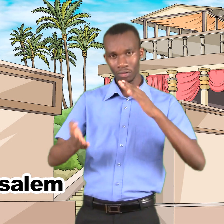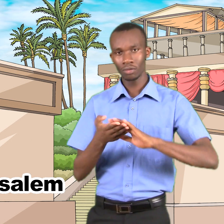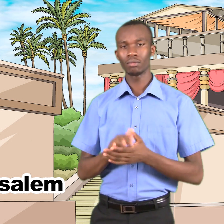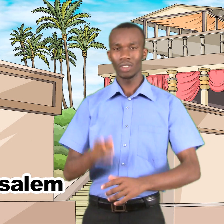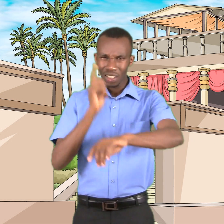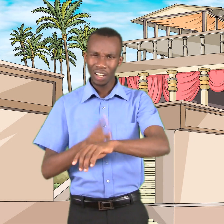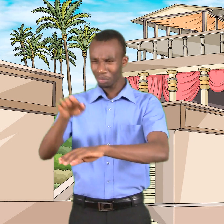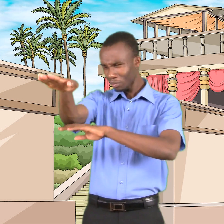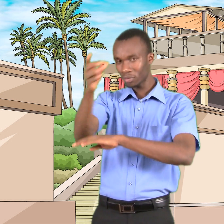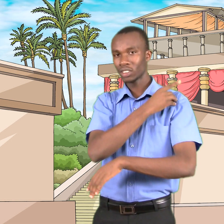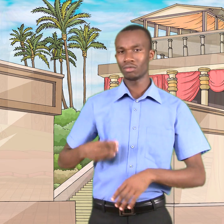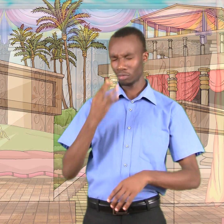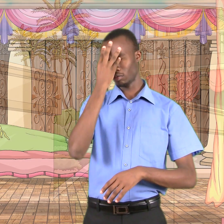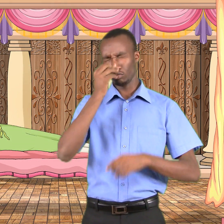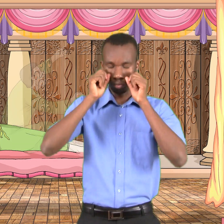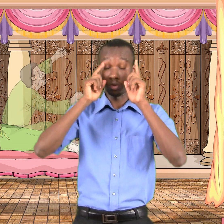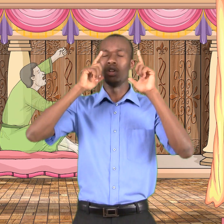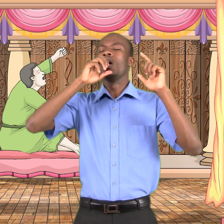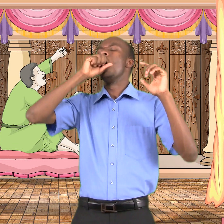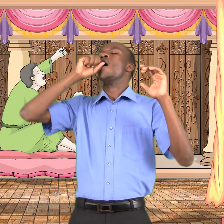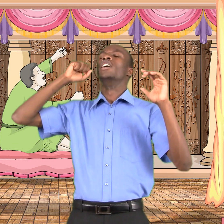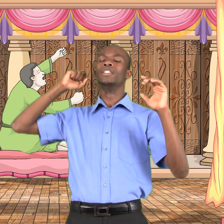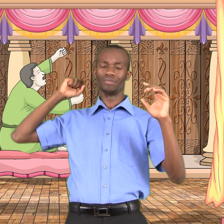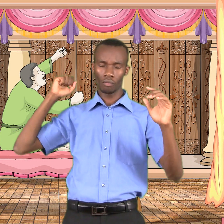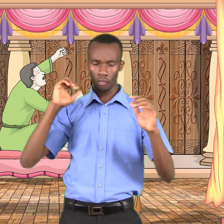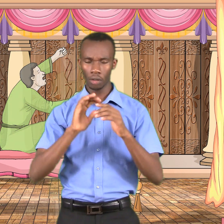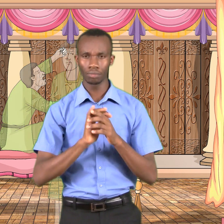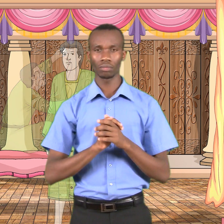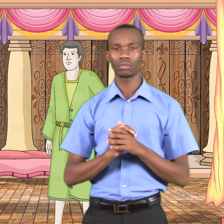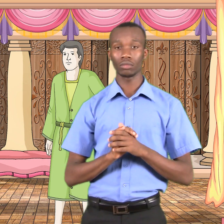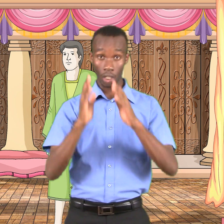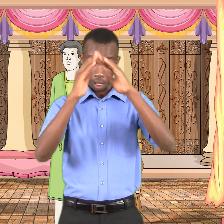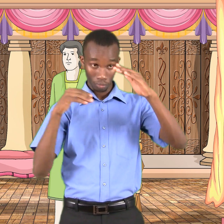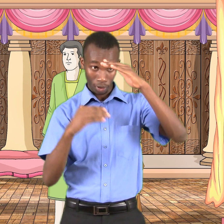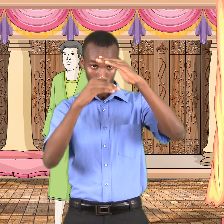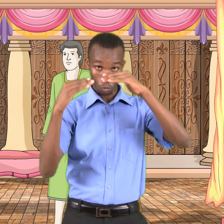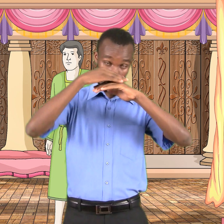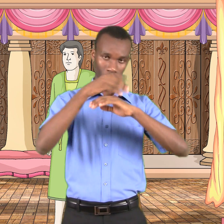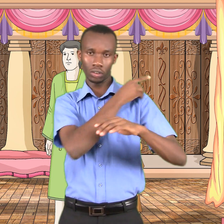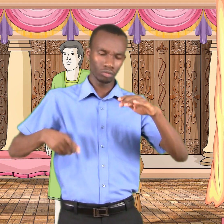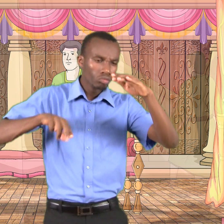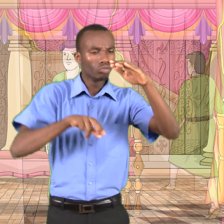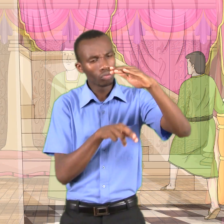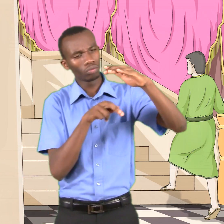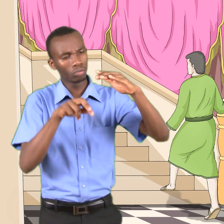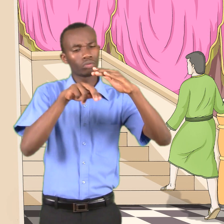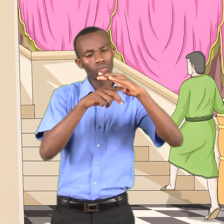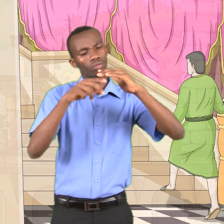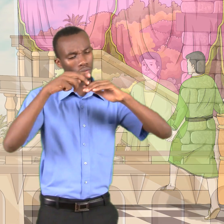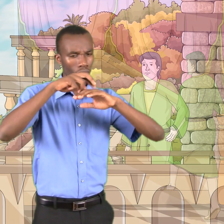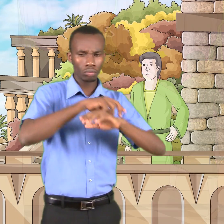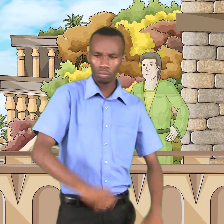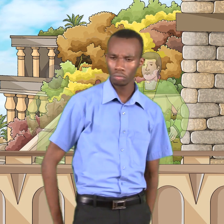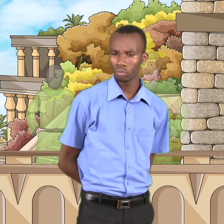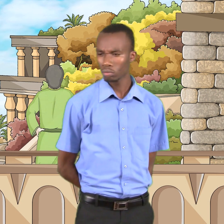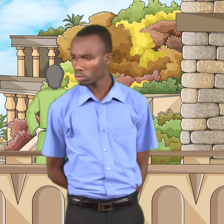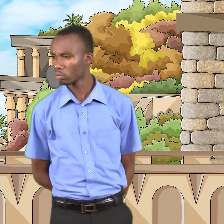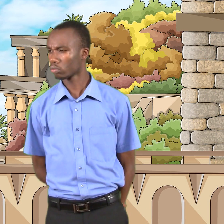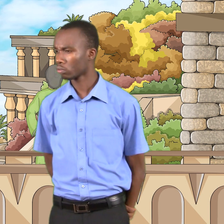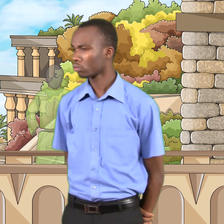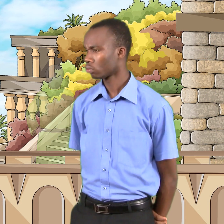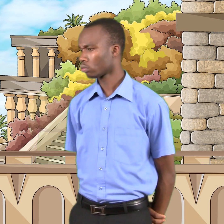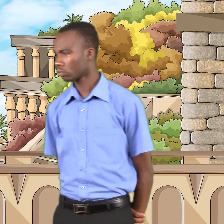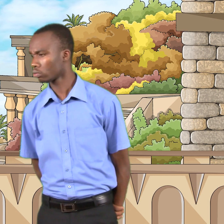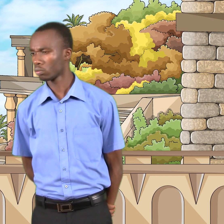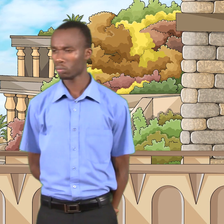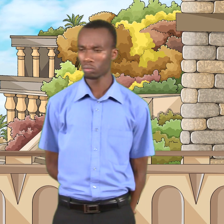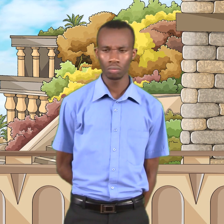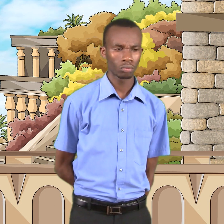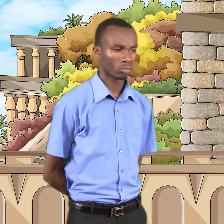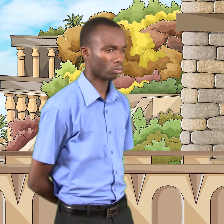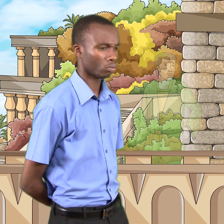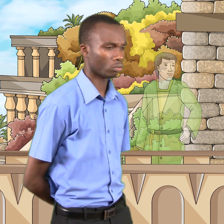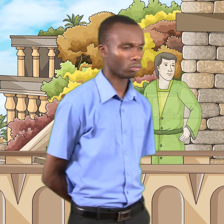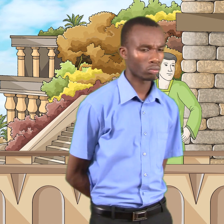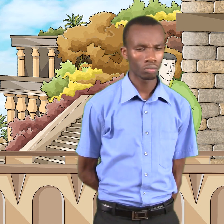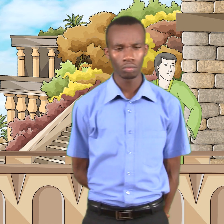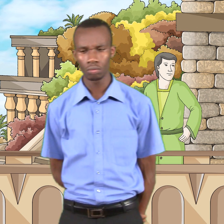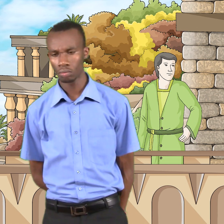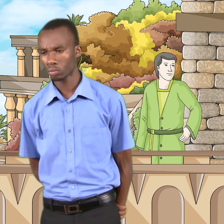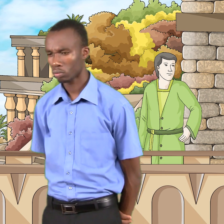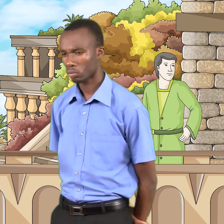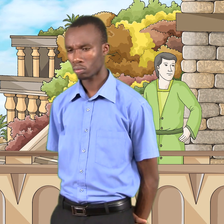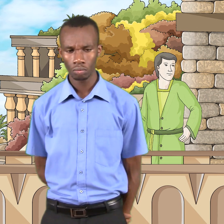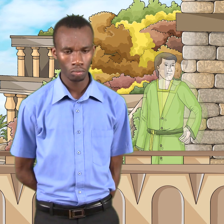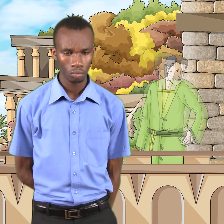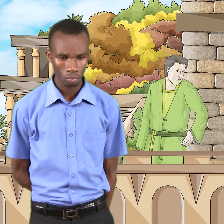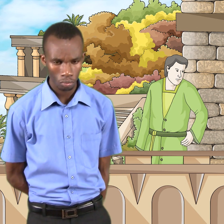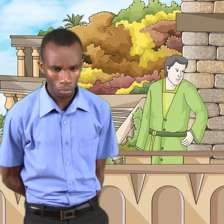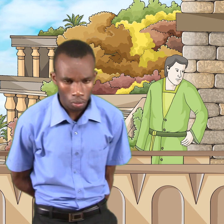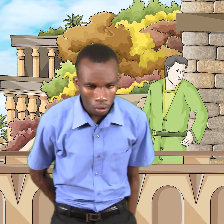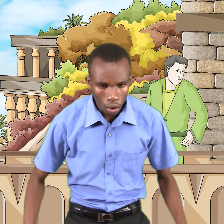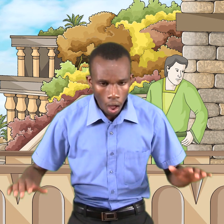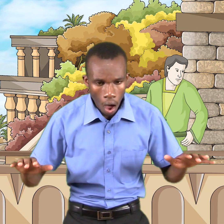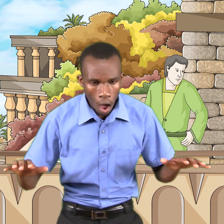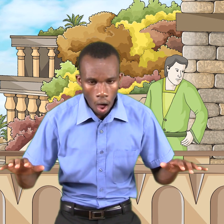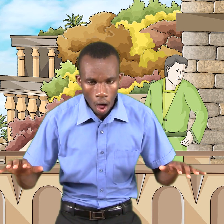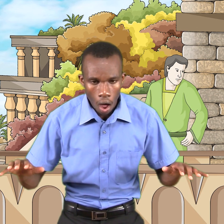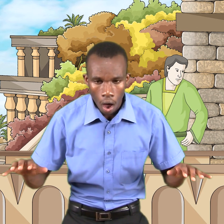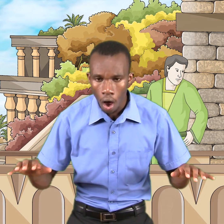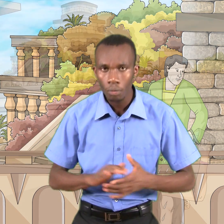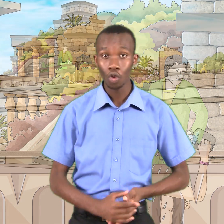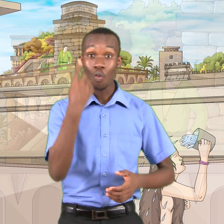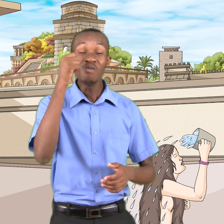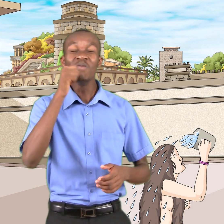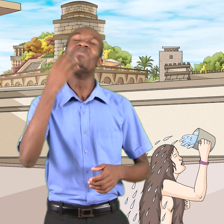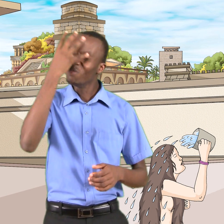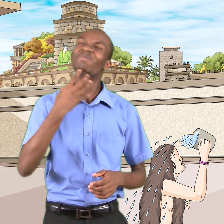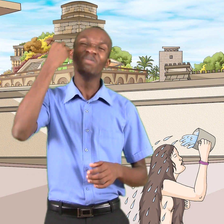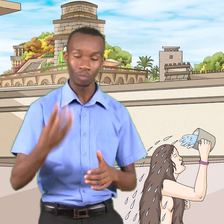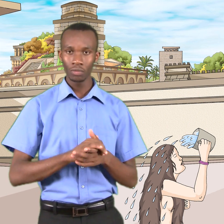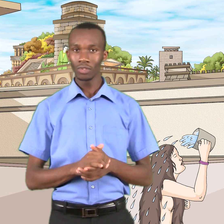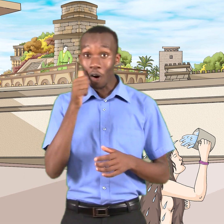One evening David got up from his bed and strolled around on the roof of the palace.